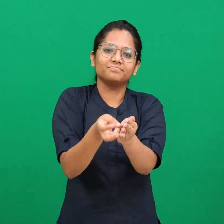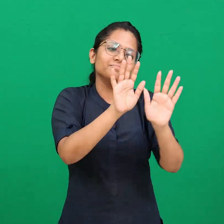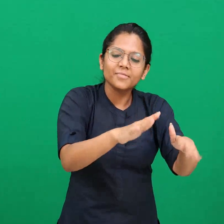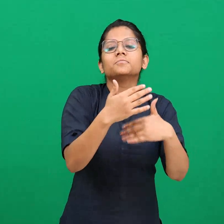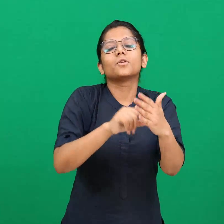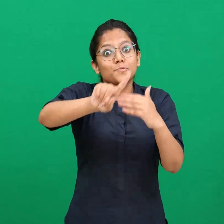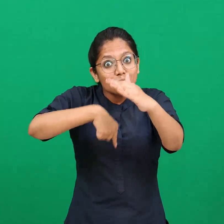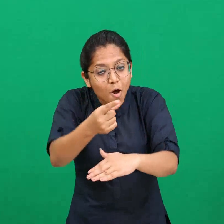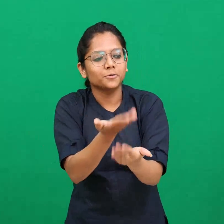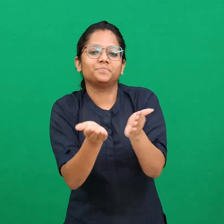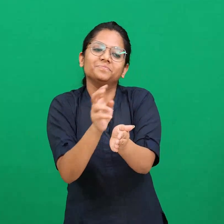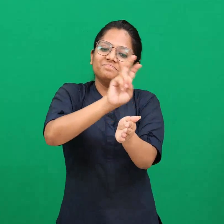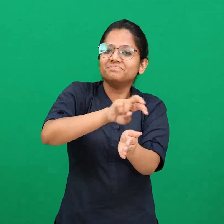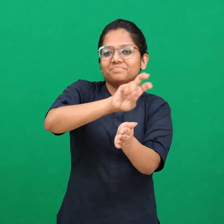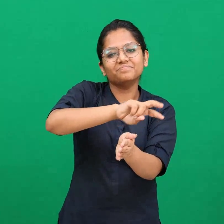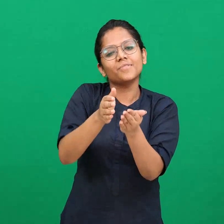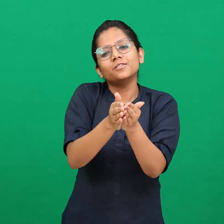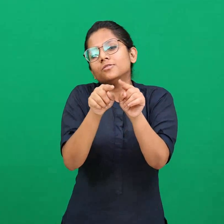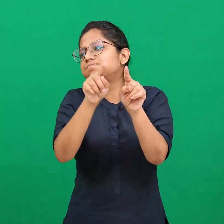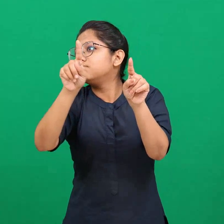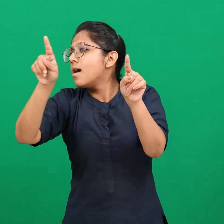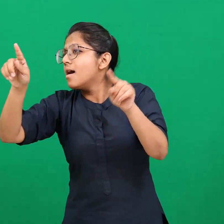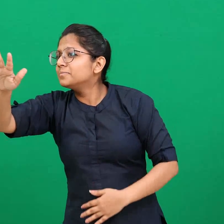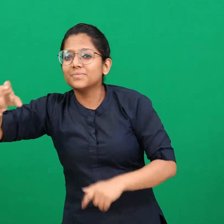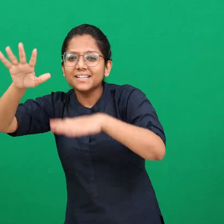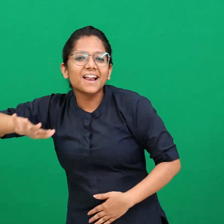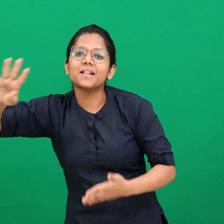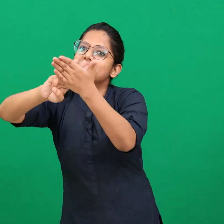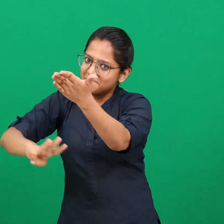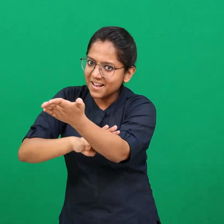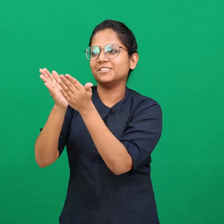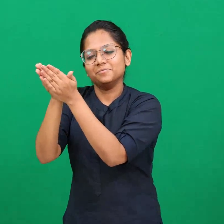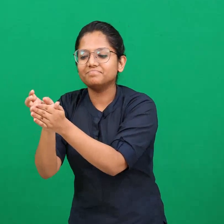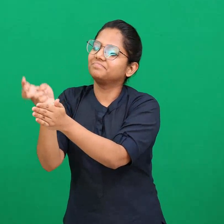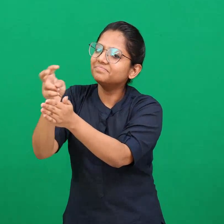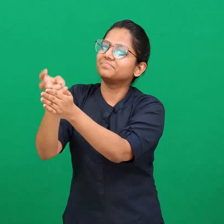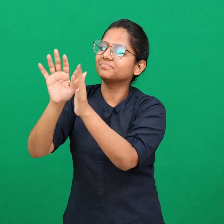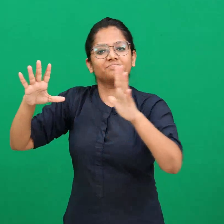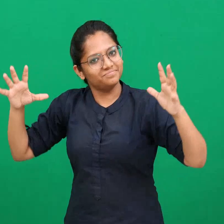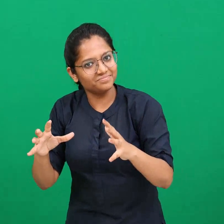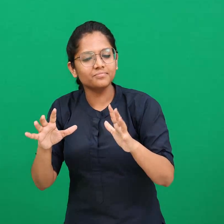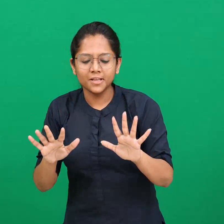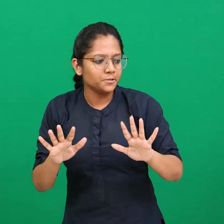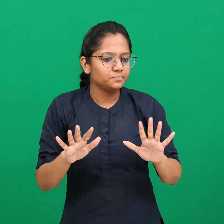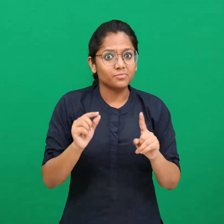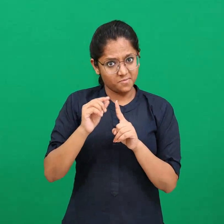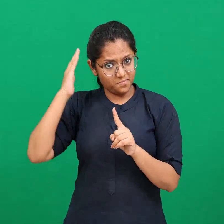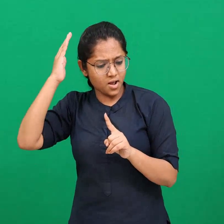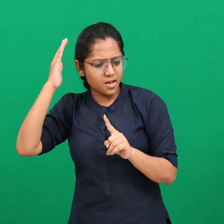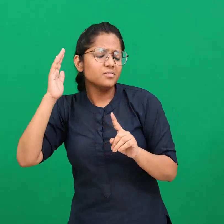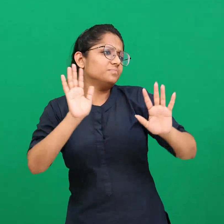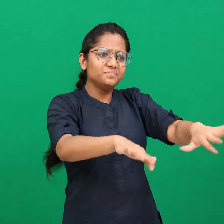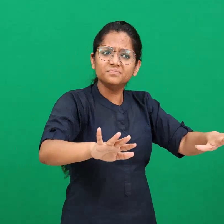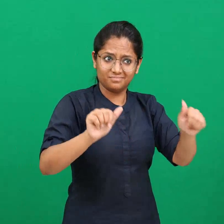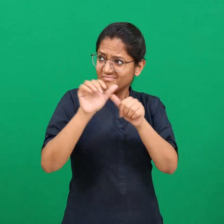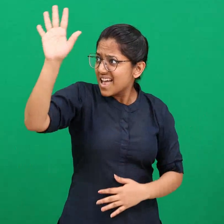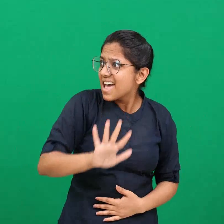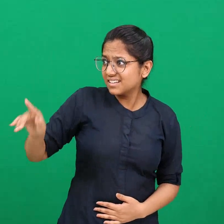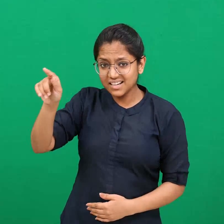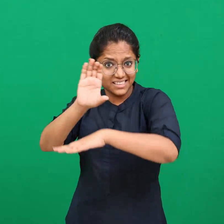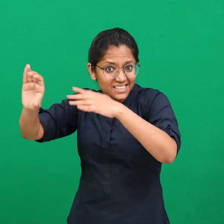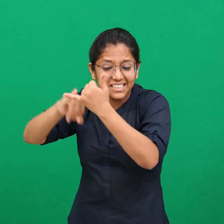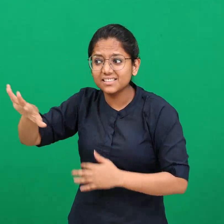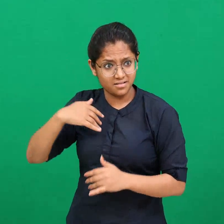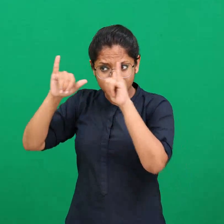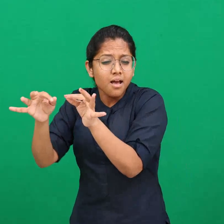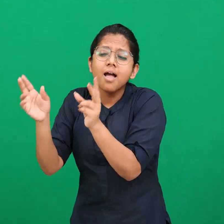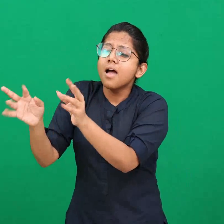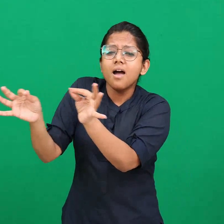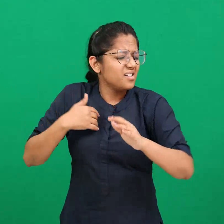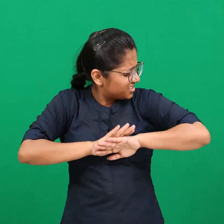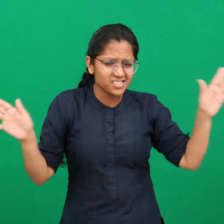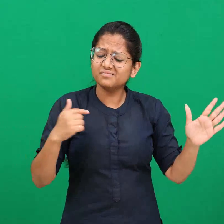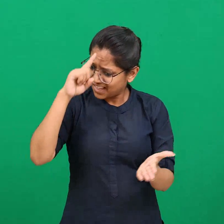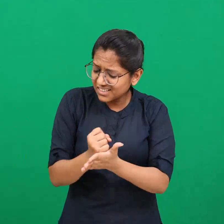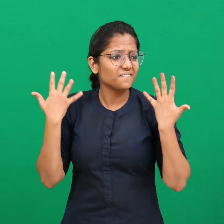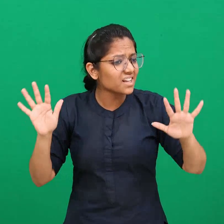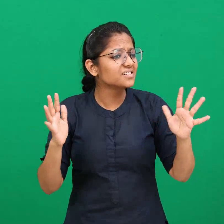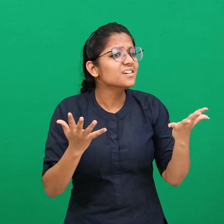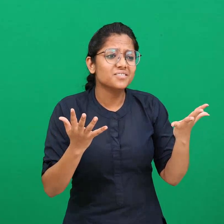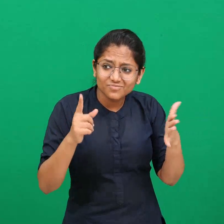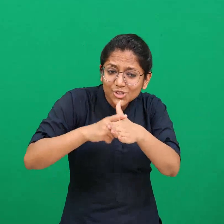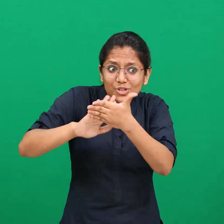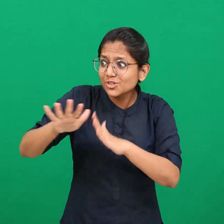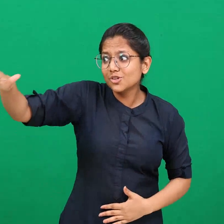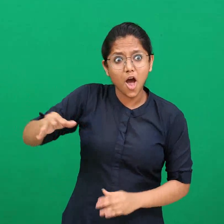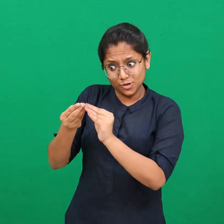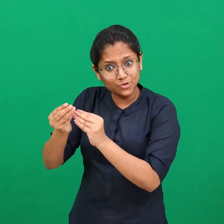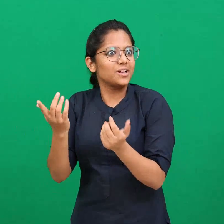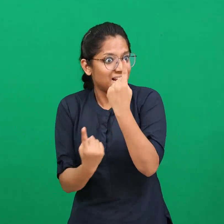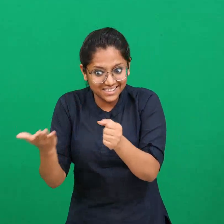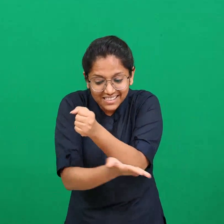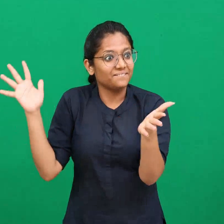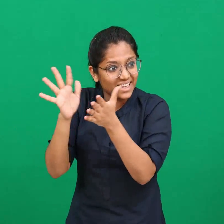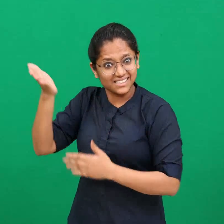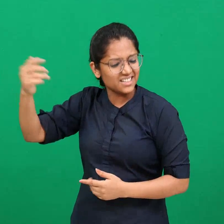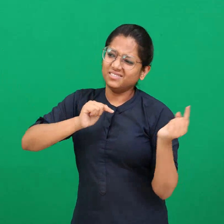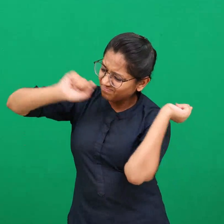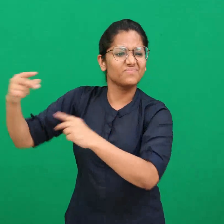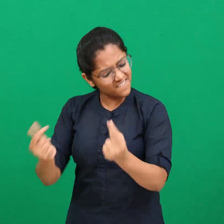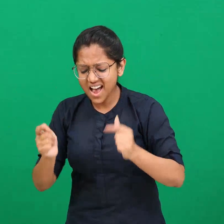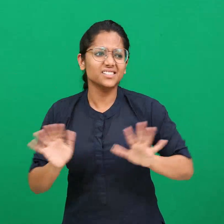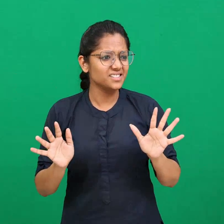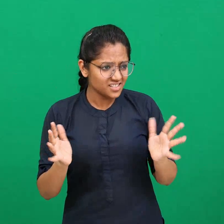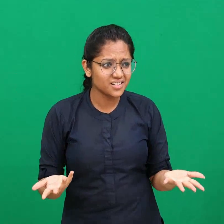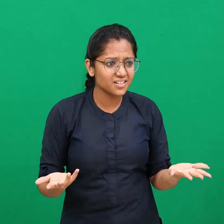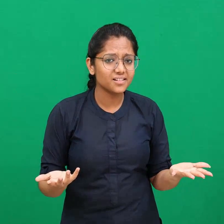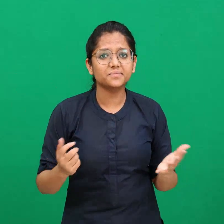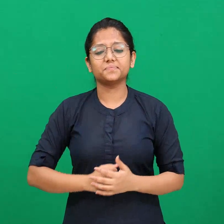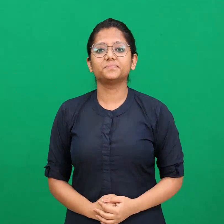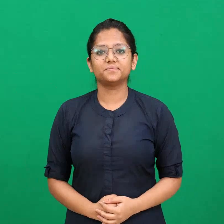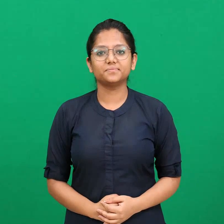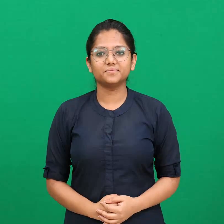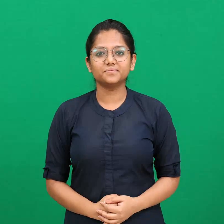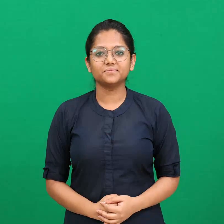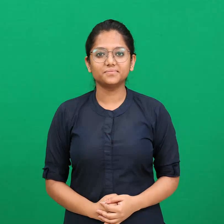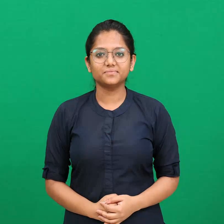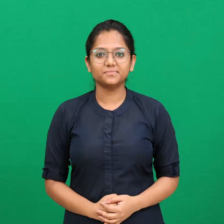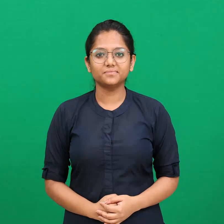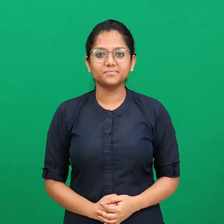Paul had decided to sail past Ephesus to avoid spending time in the province of Asia, because he was in a hurry to reach Jerusalem, if possible, by the day of Pentecost.